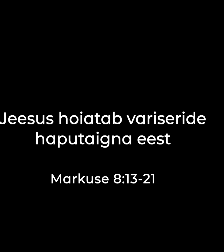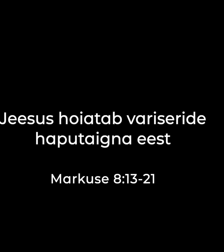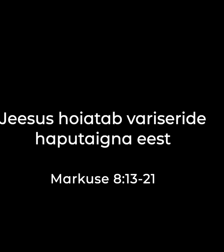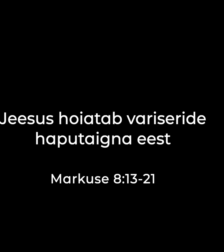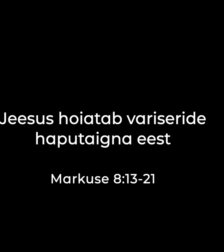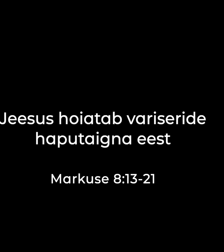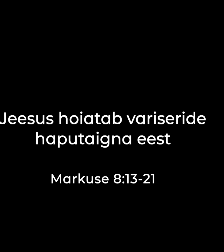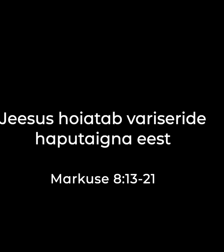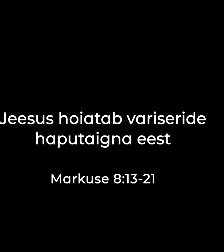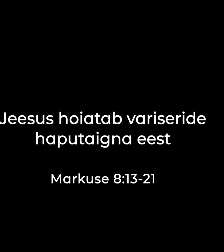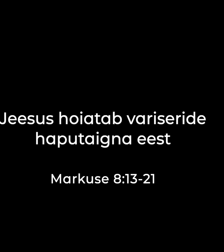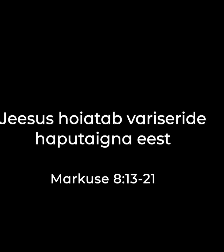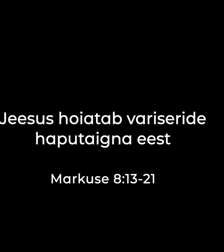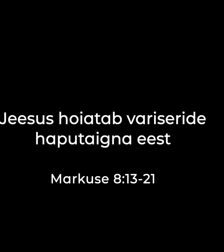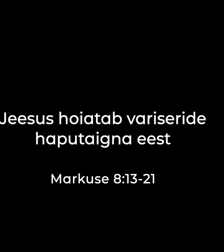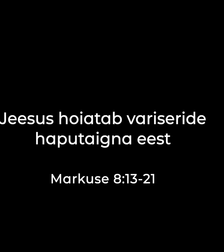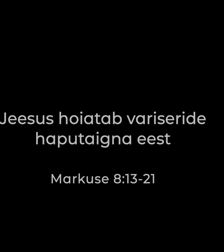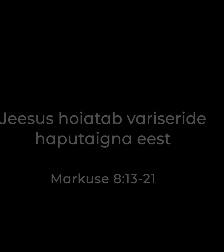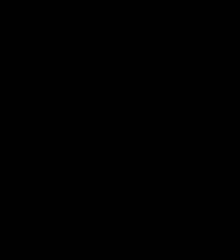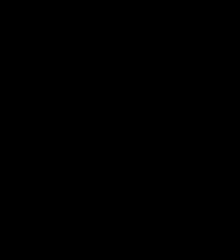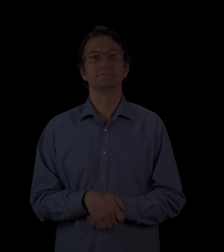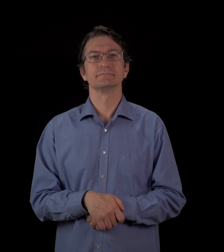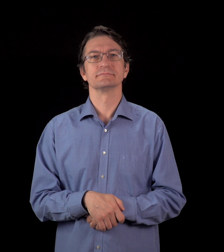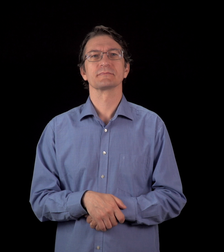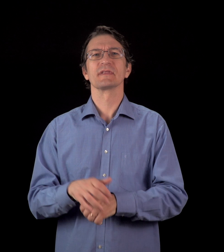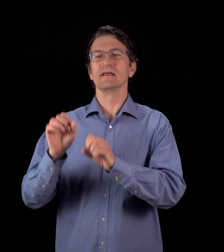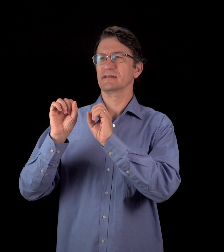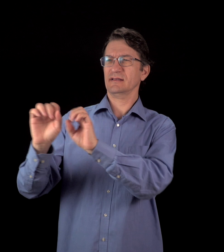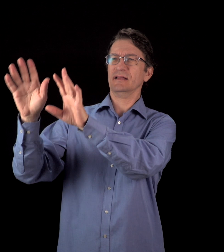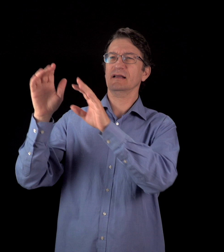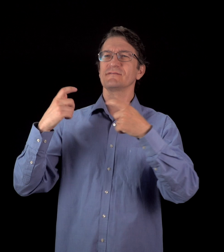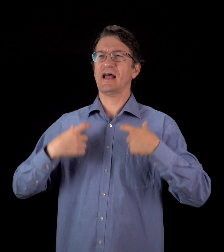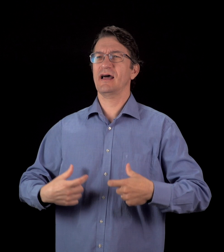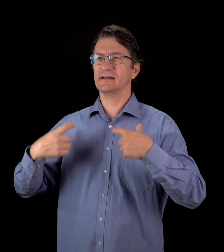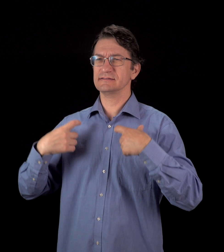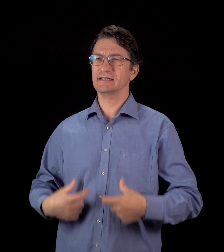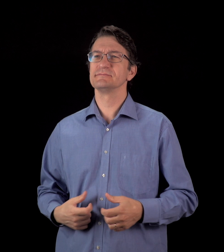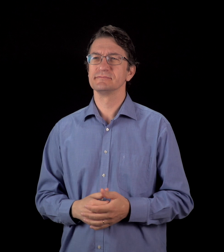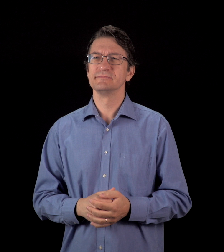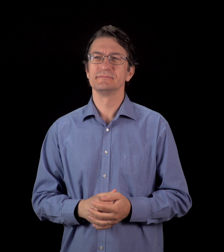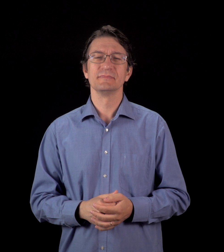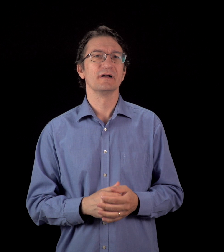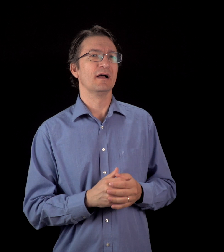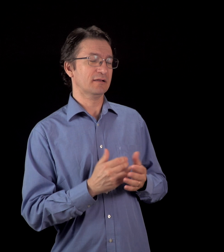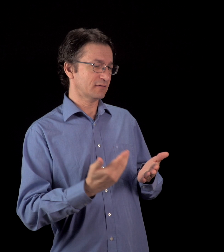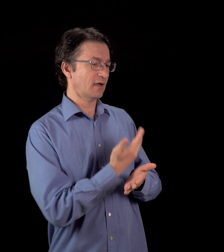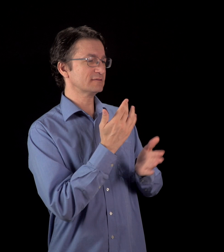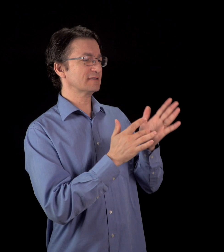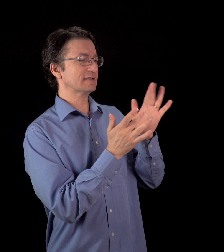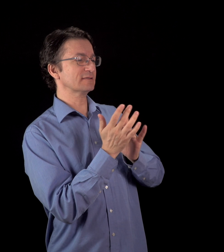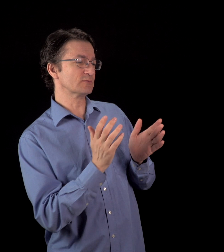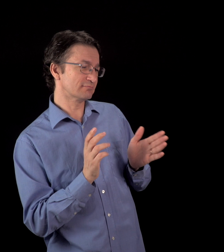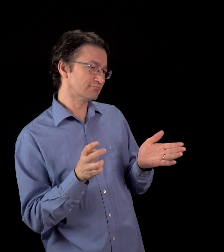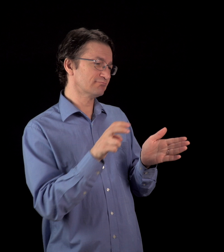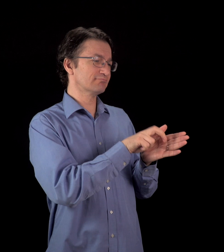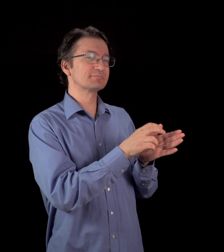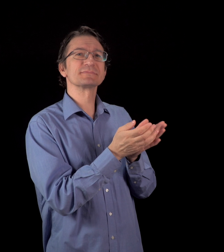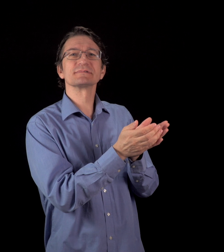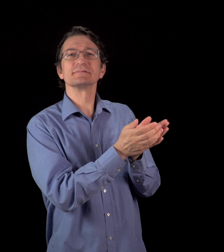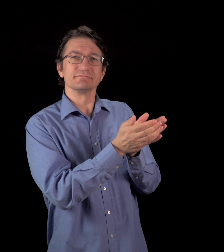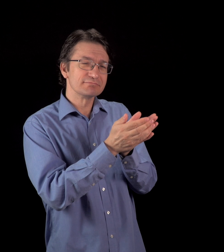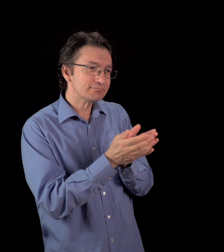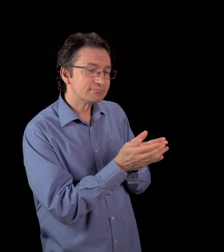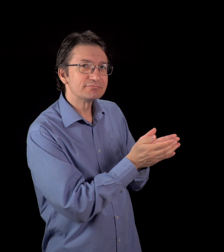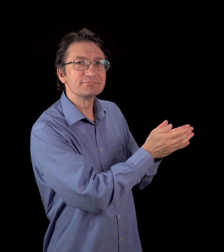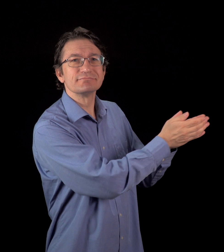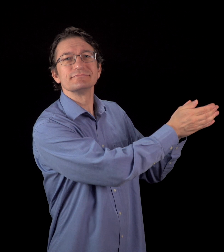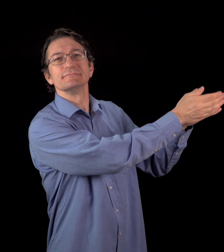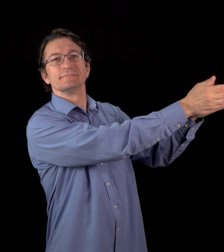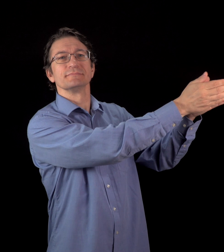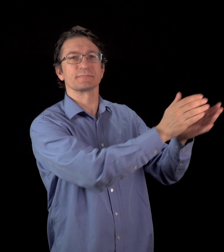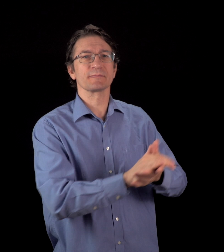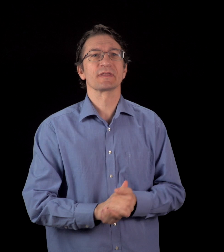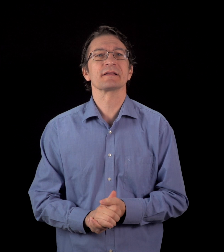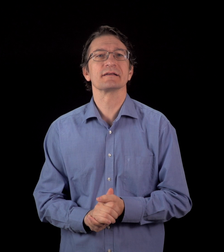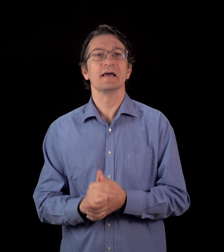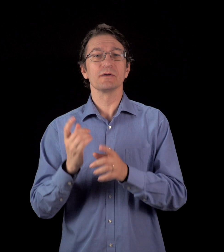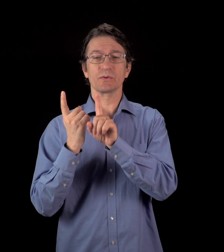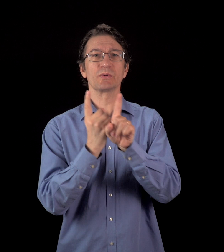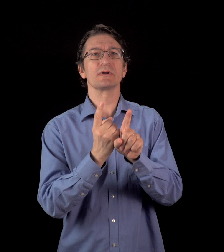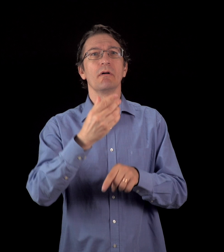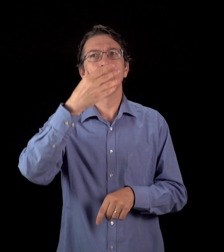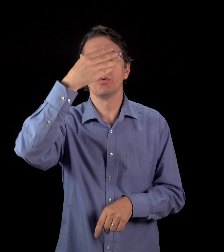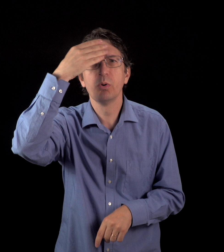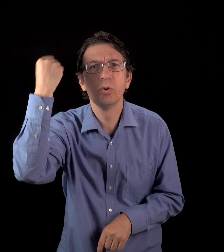And He left them, got back into the boat, and crossed to the other side.